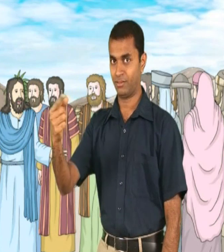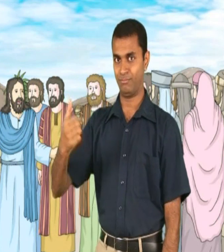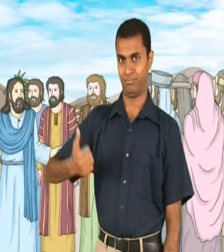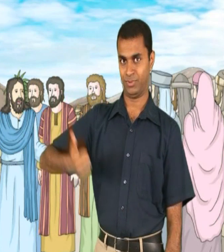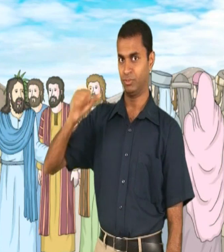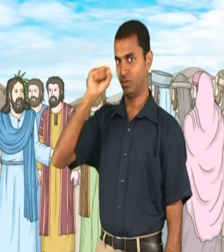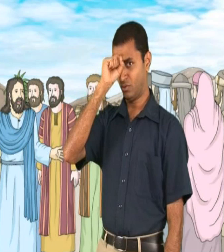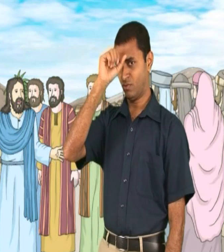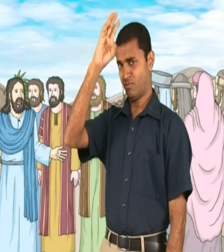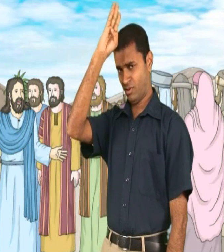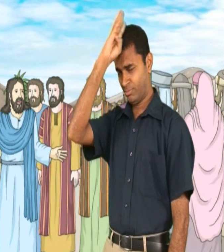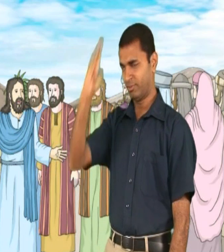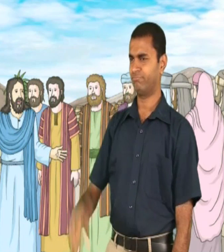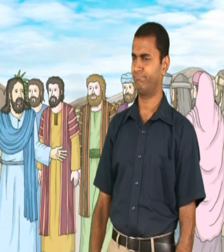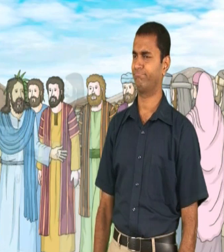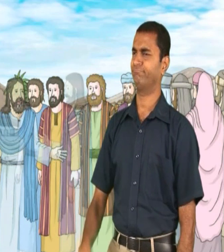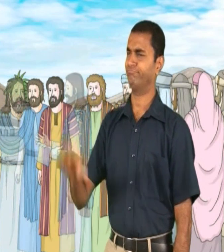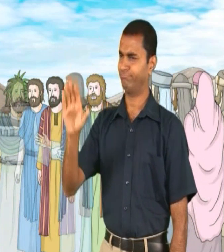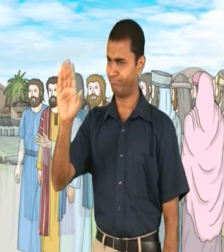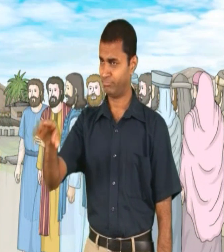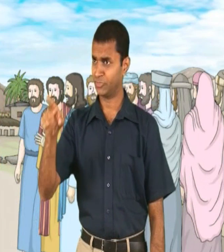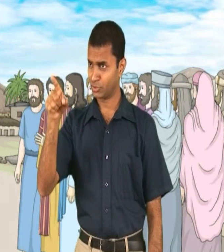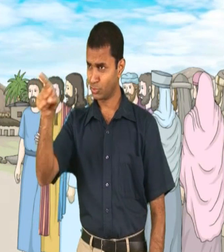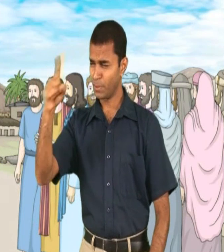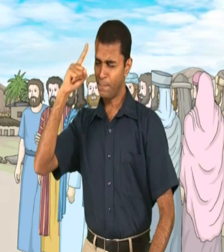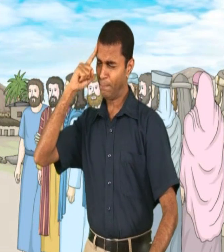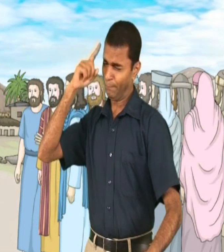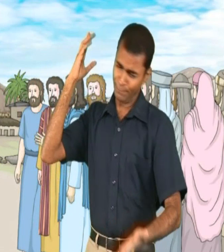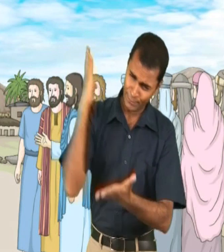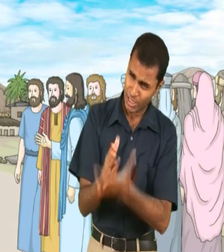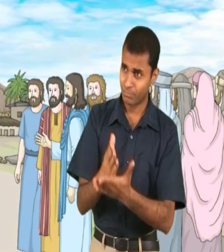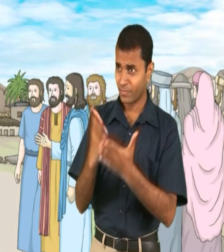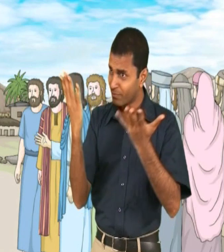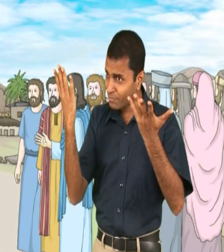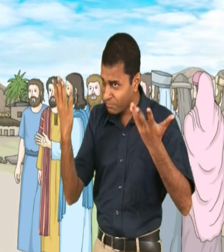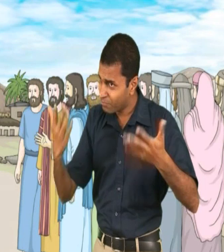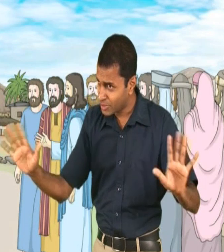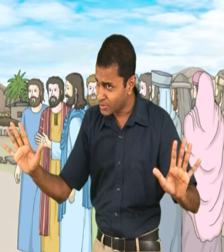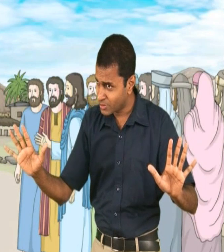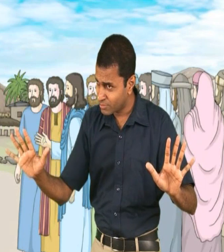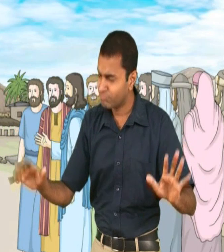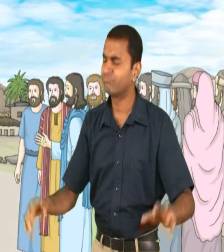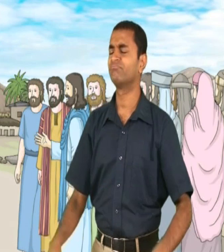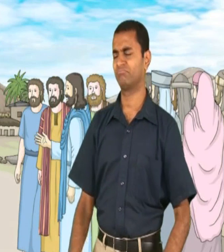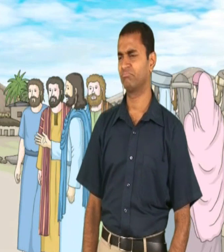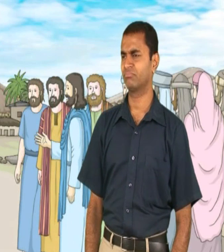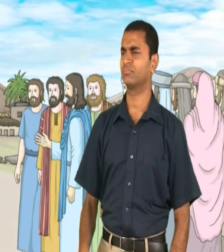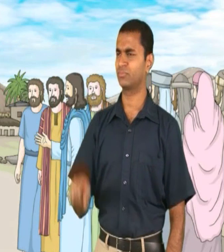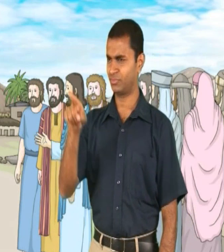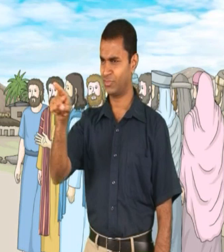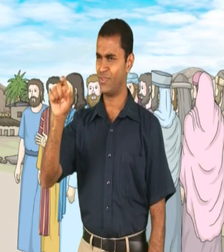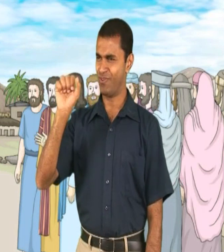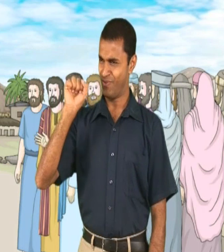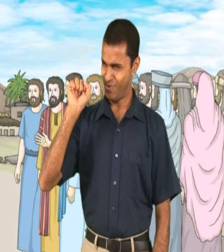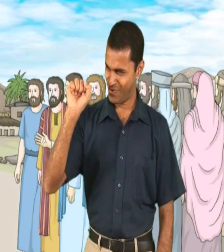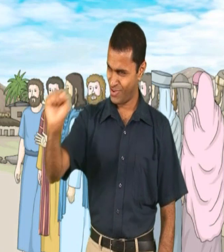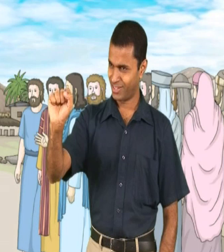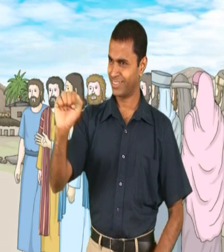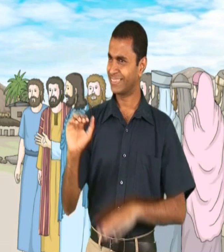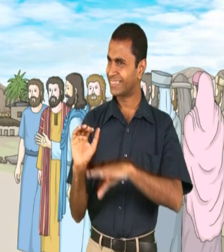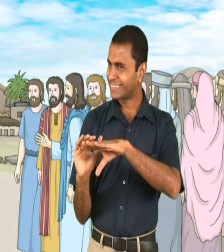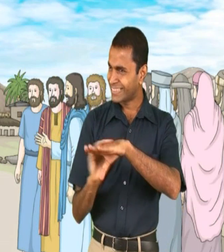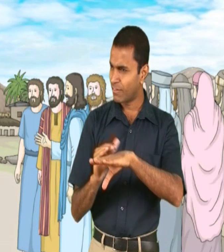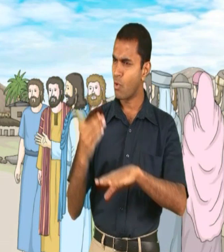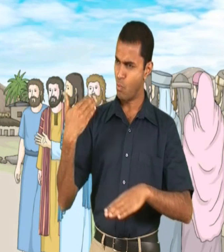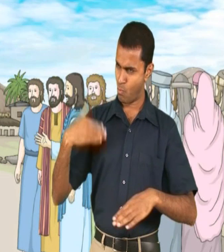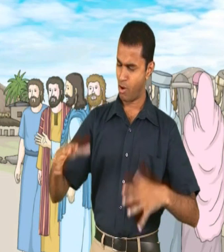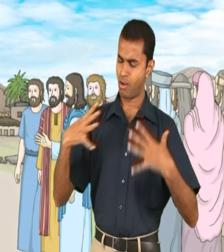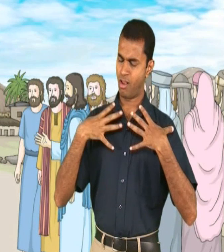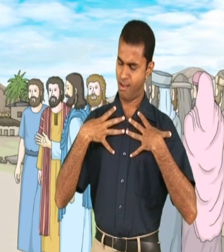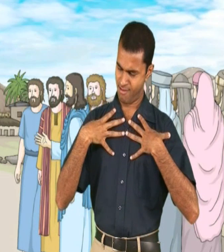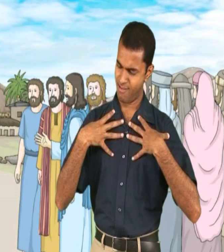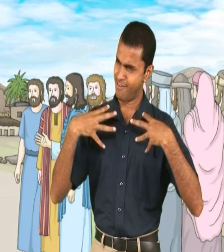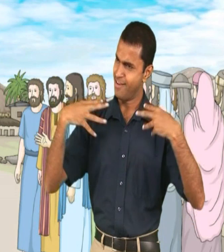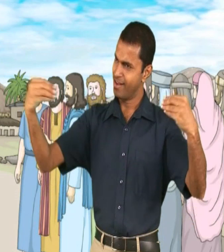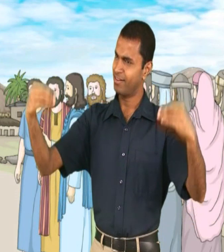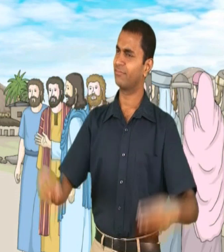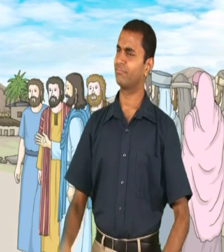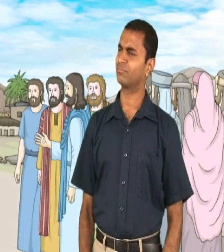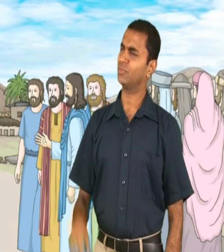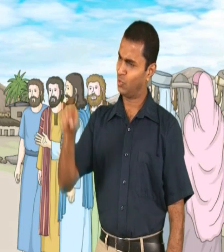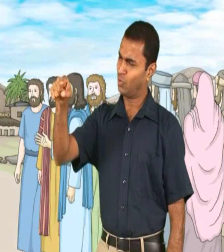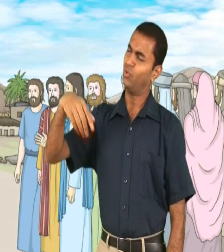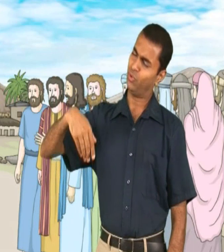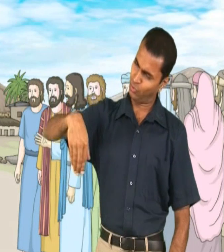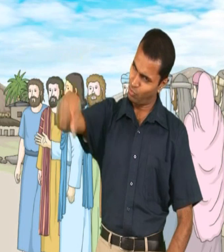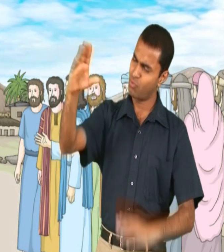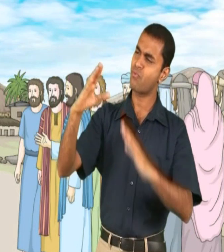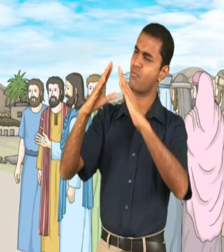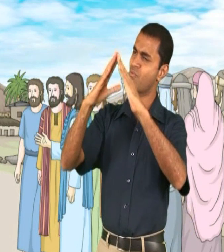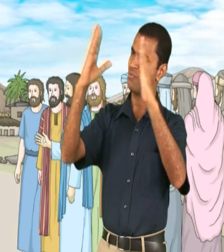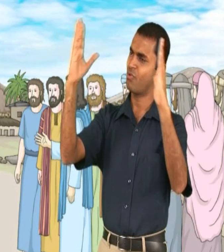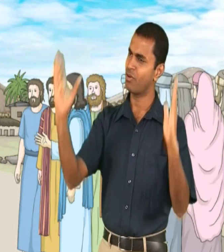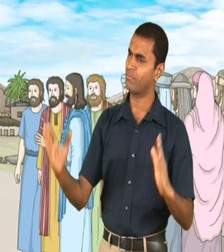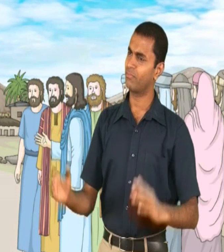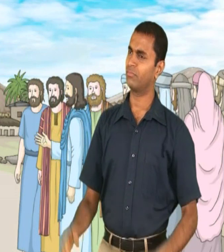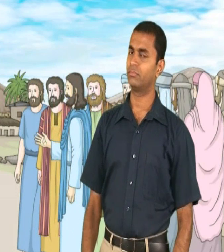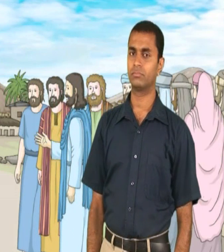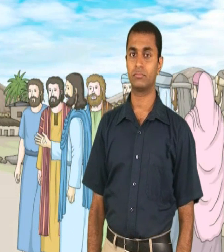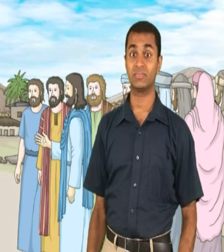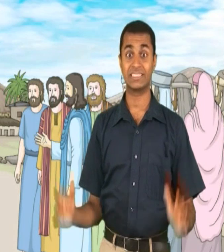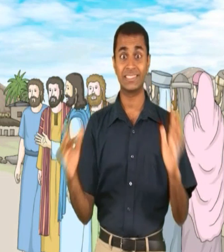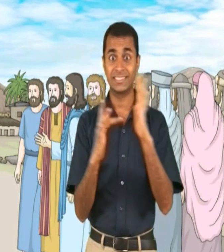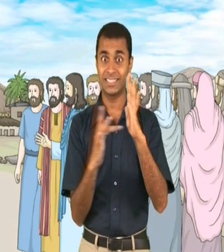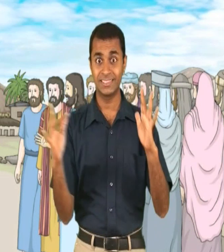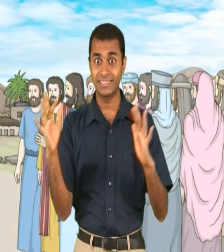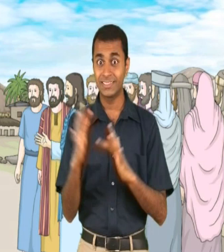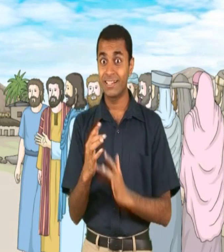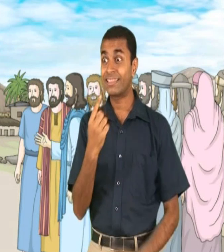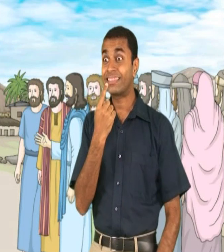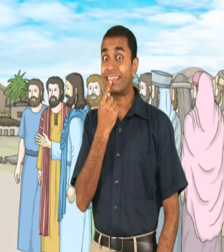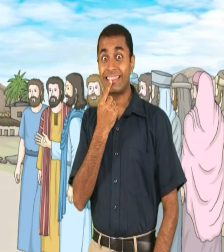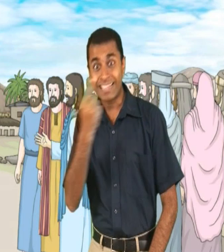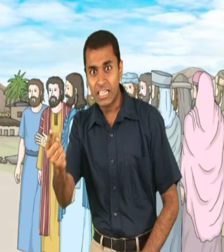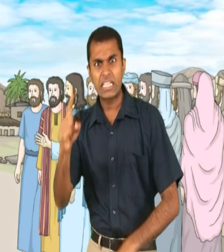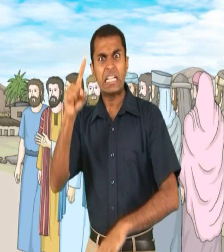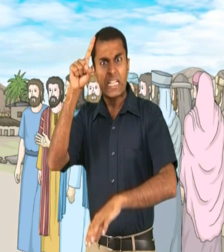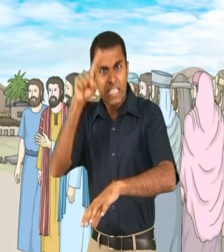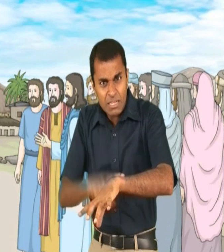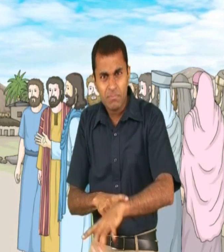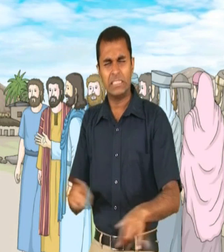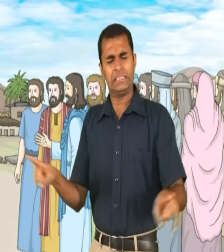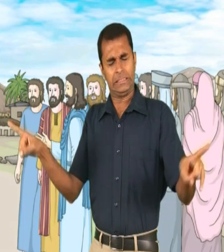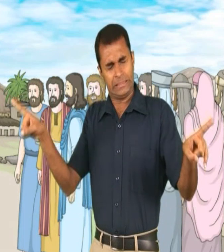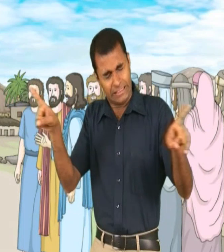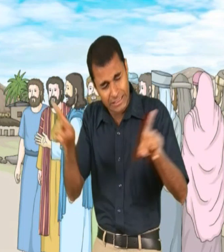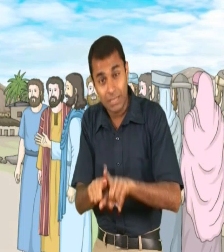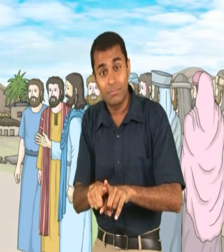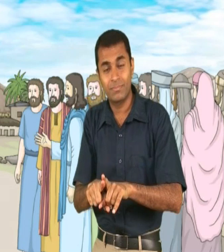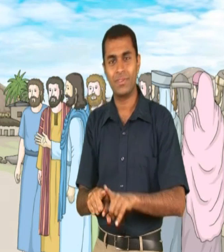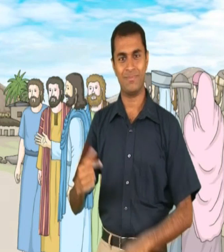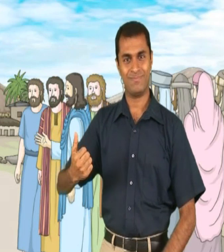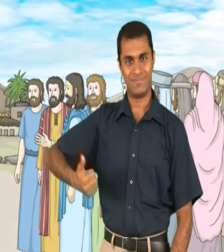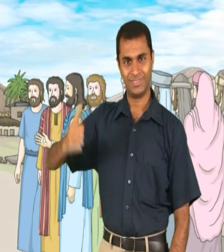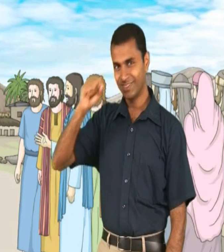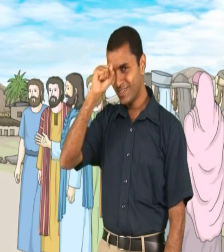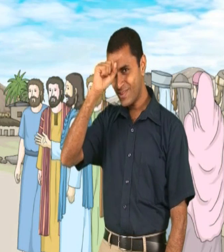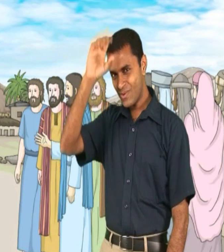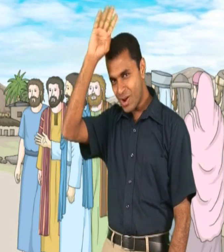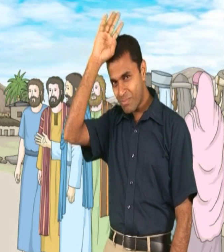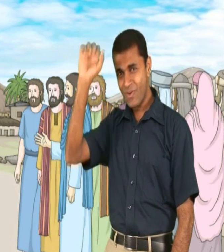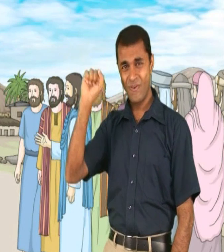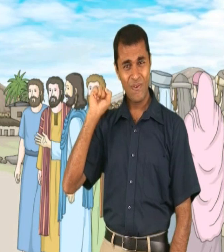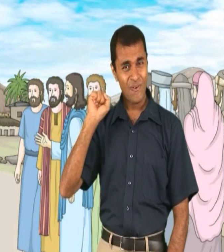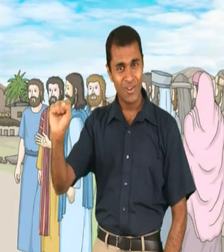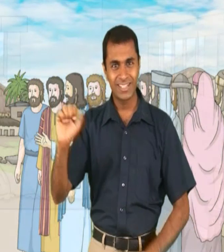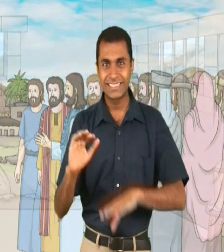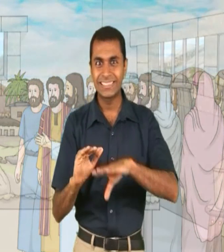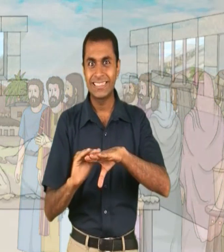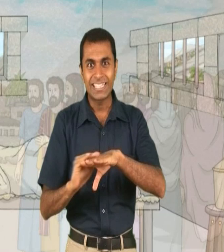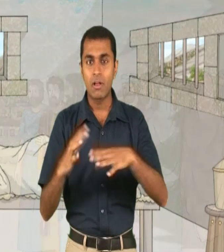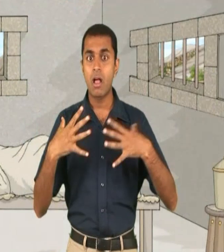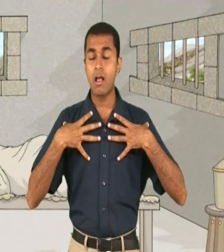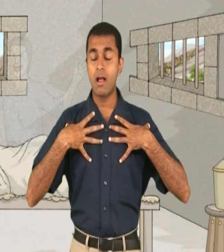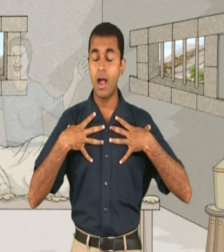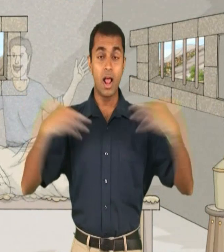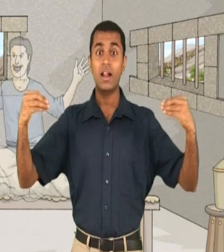Then Jesus said to the centurion, “Go! As you have believed, so will it be done for you.”